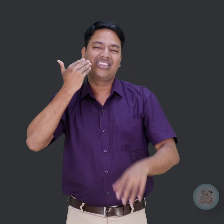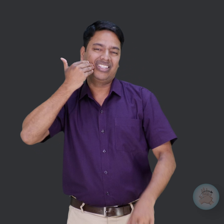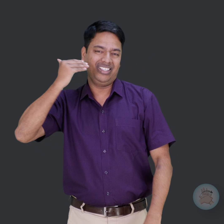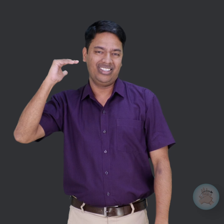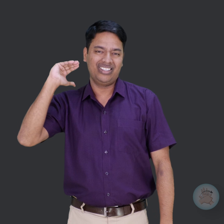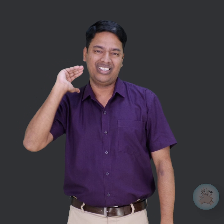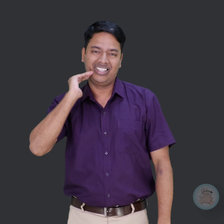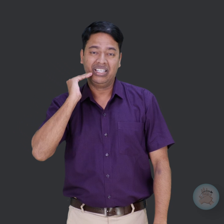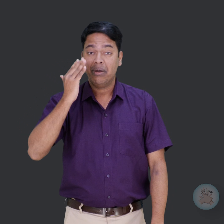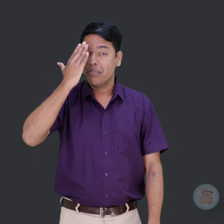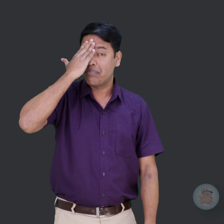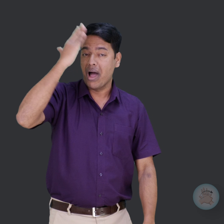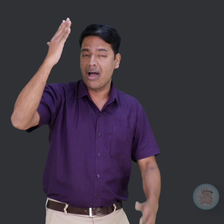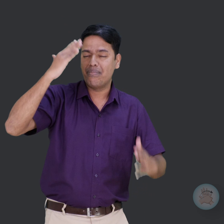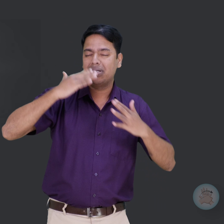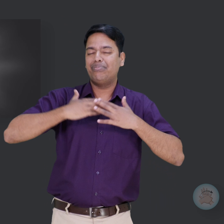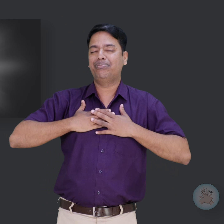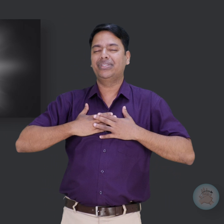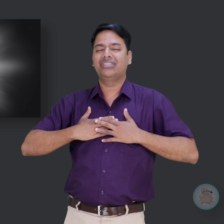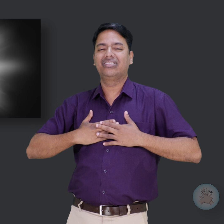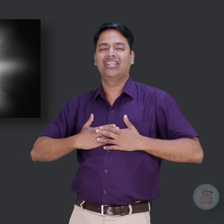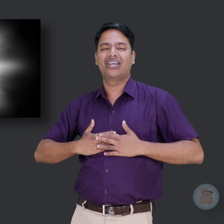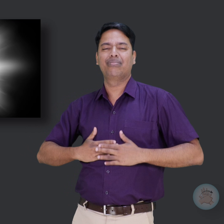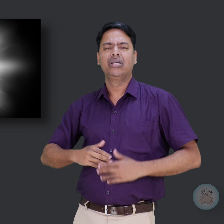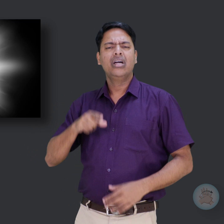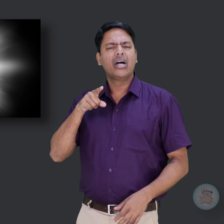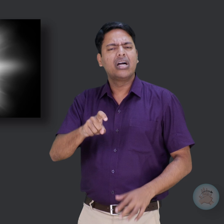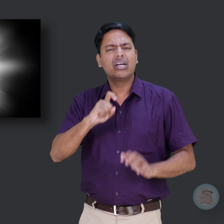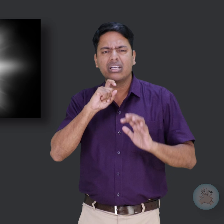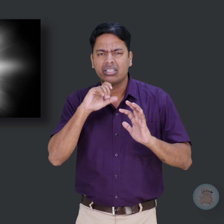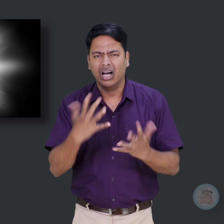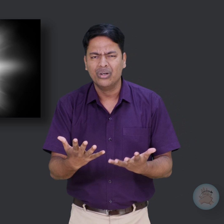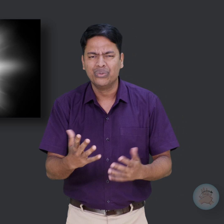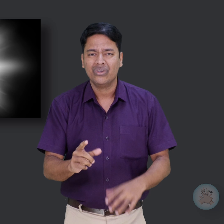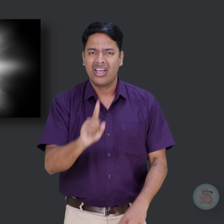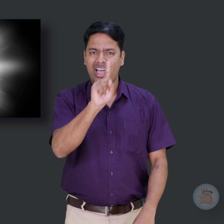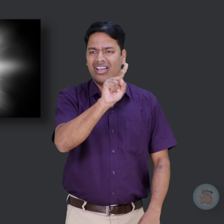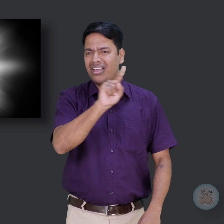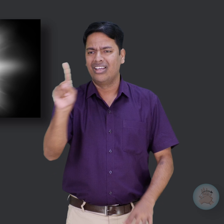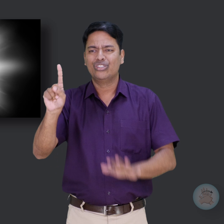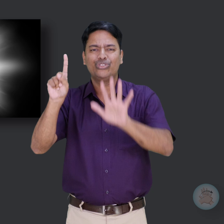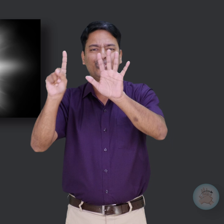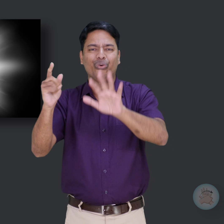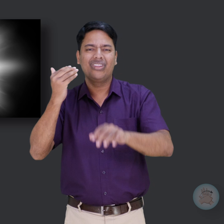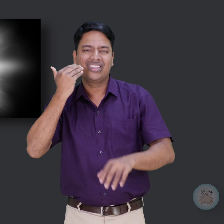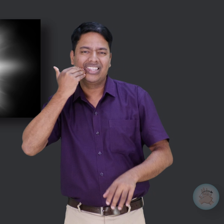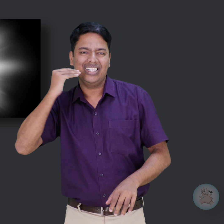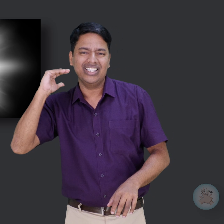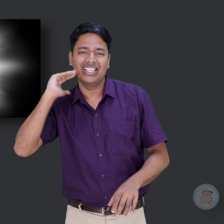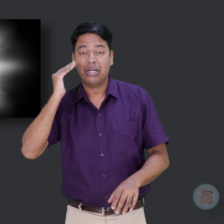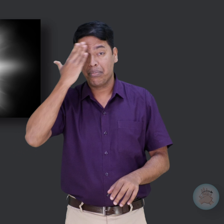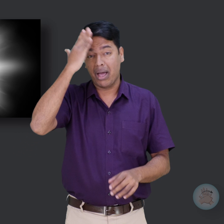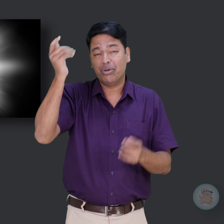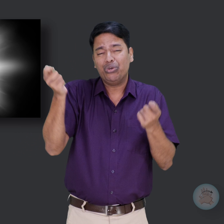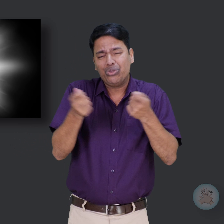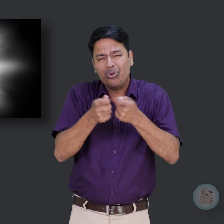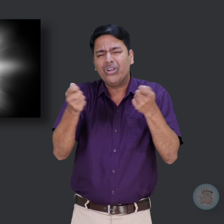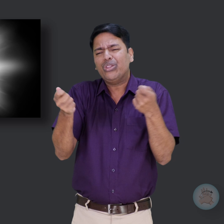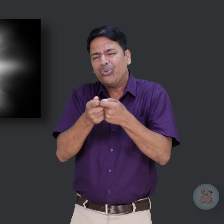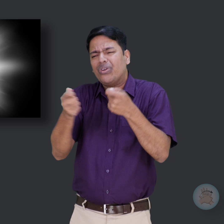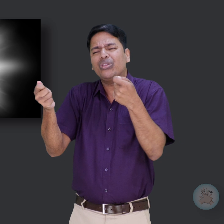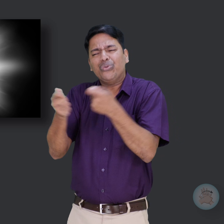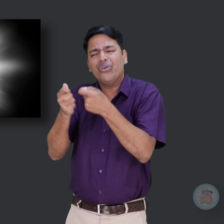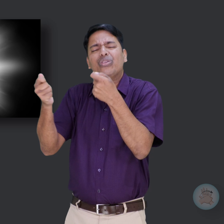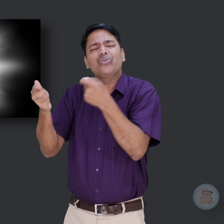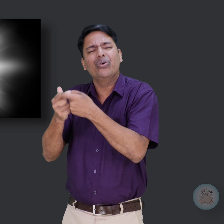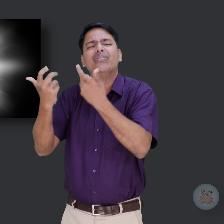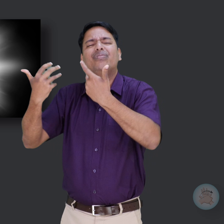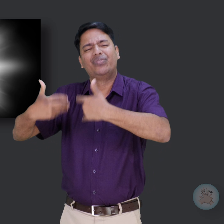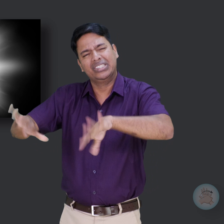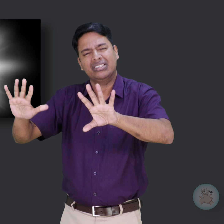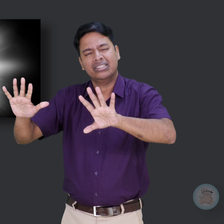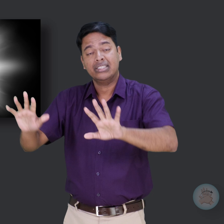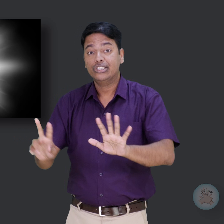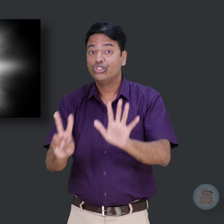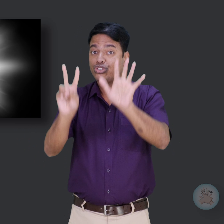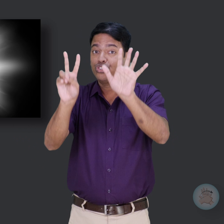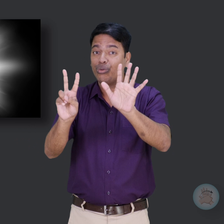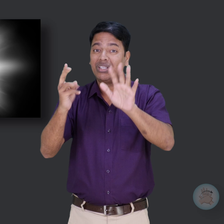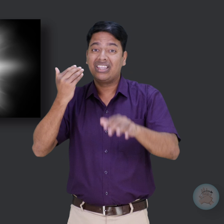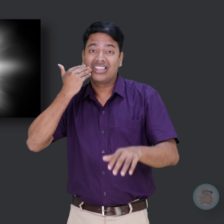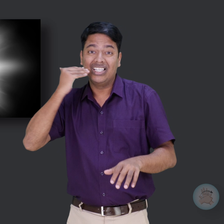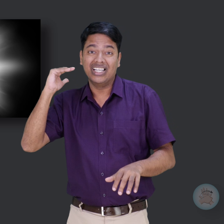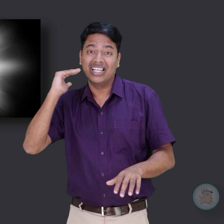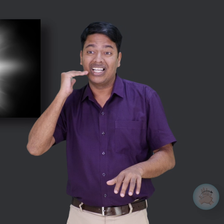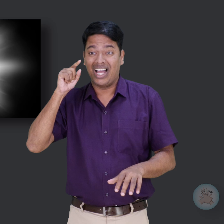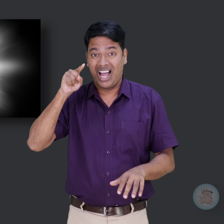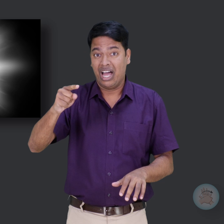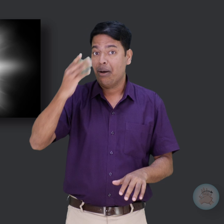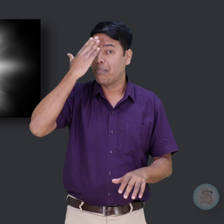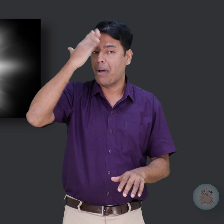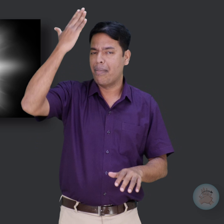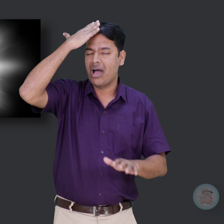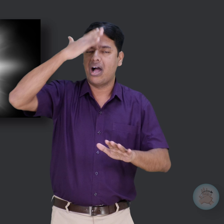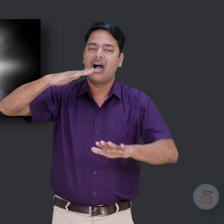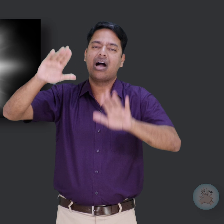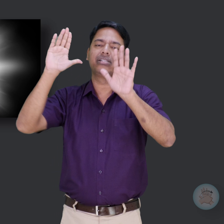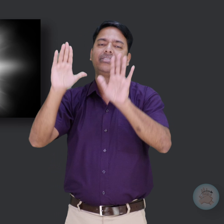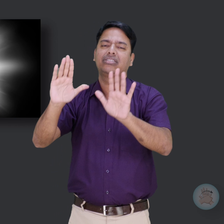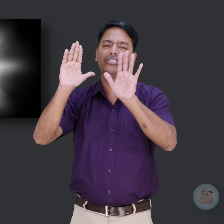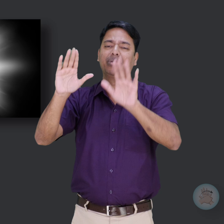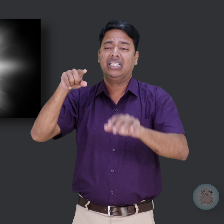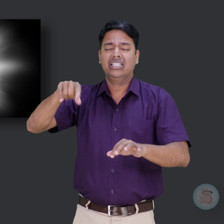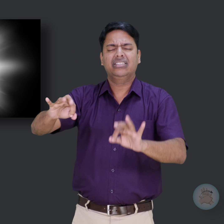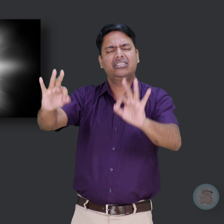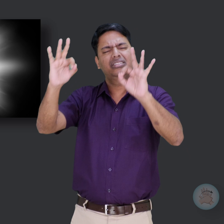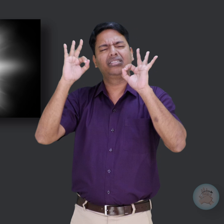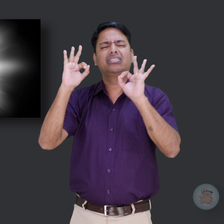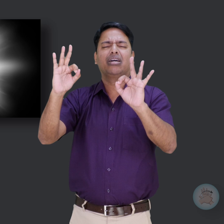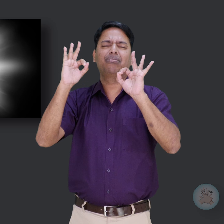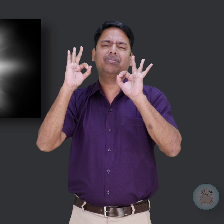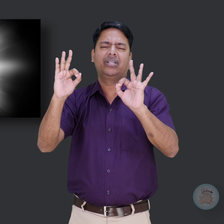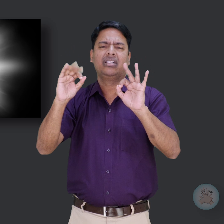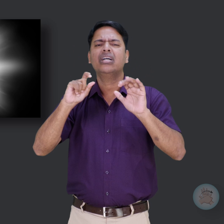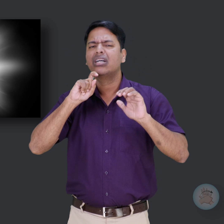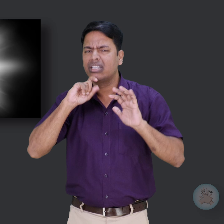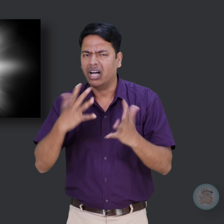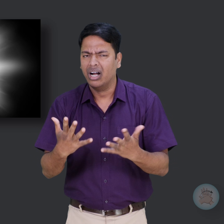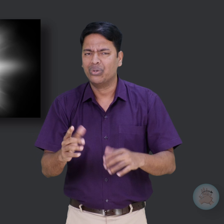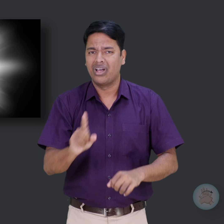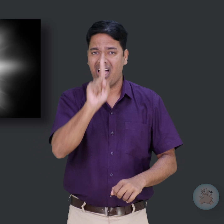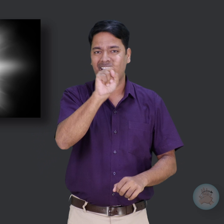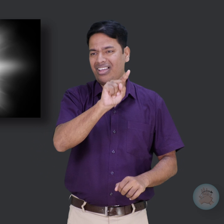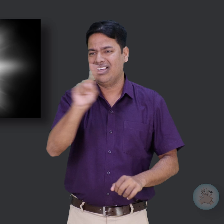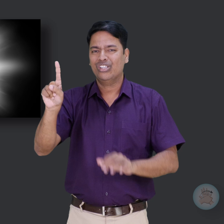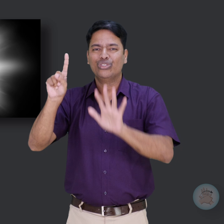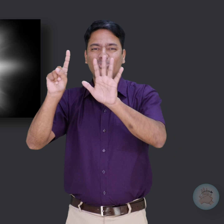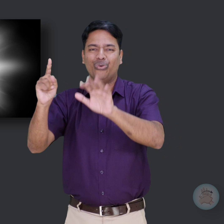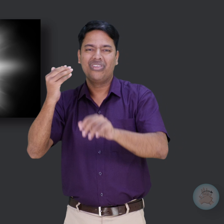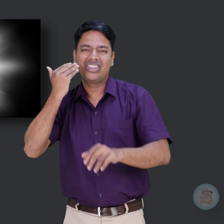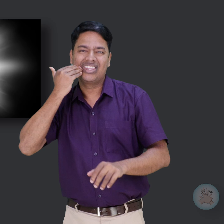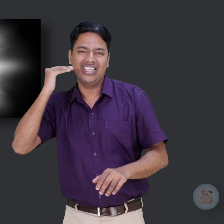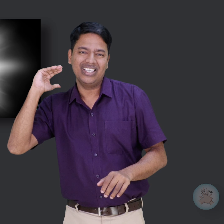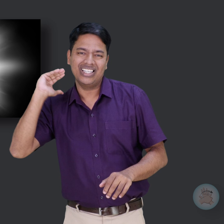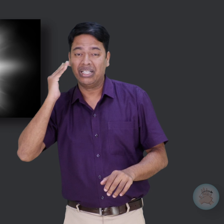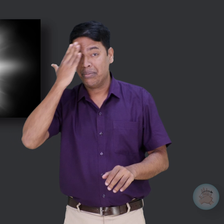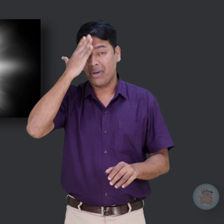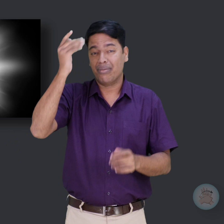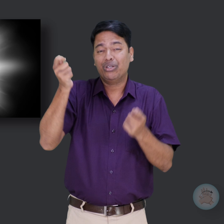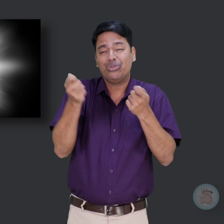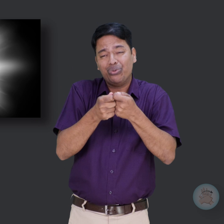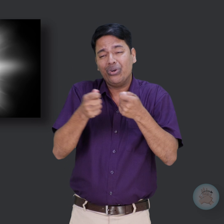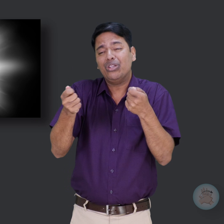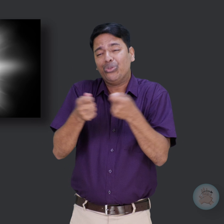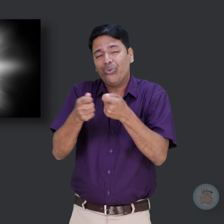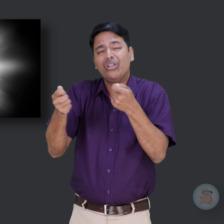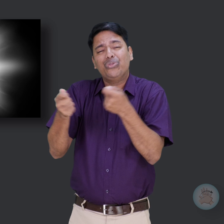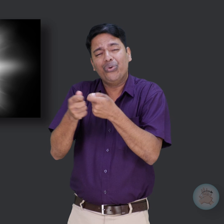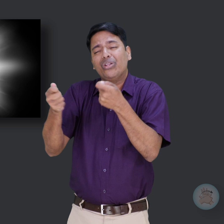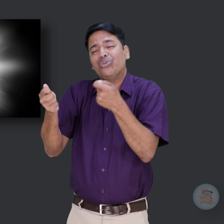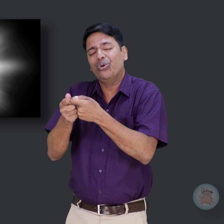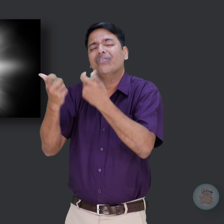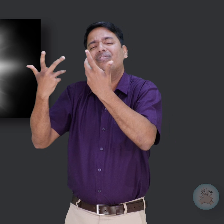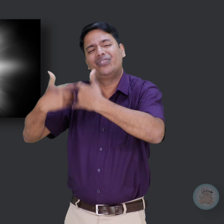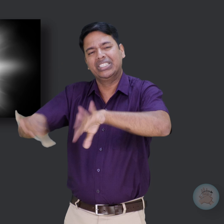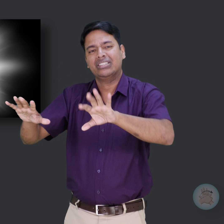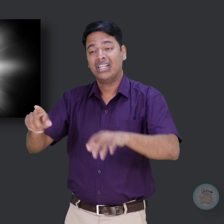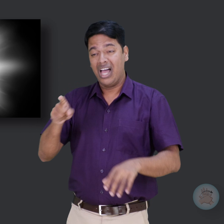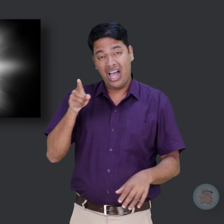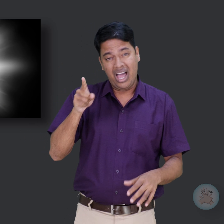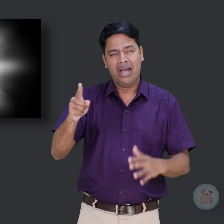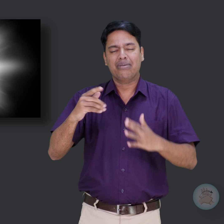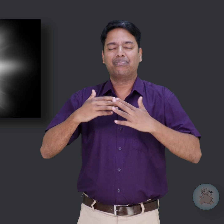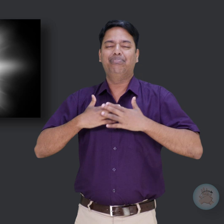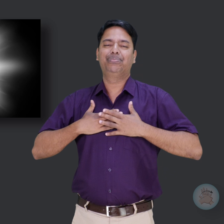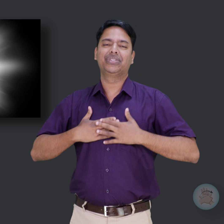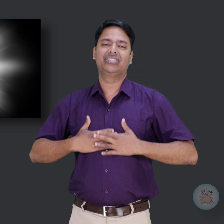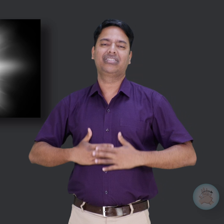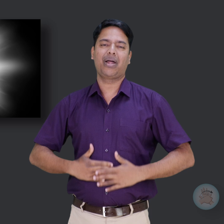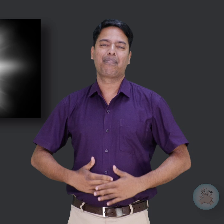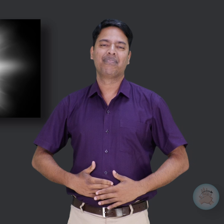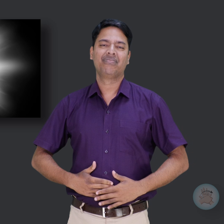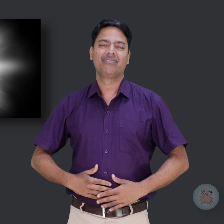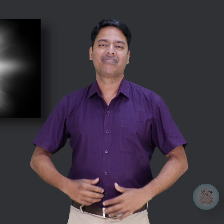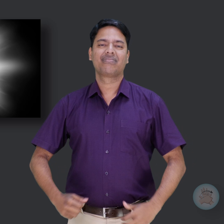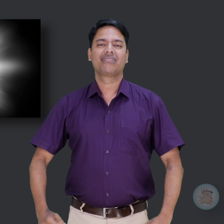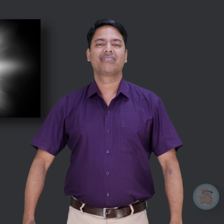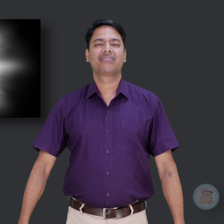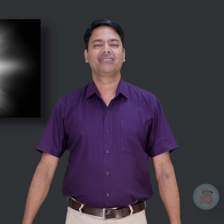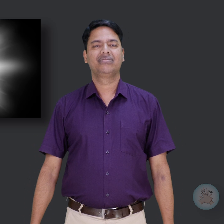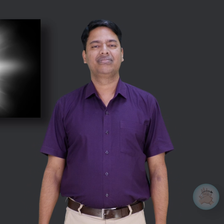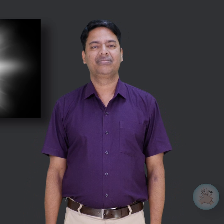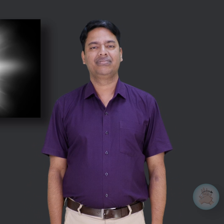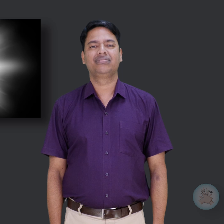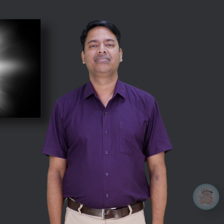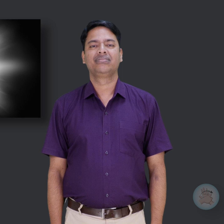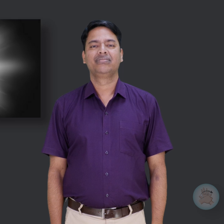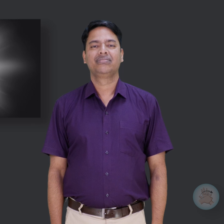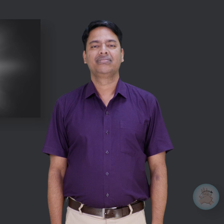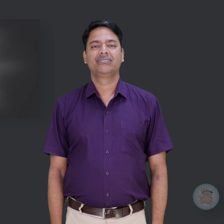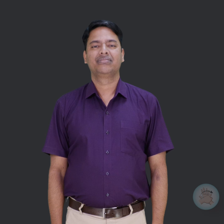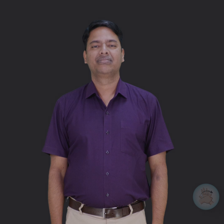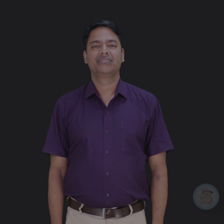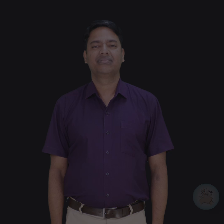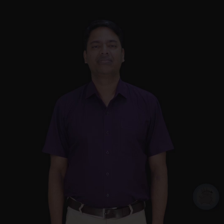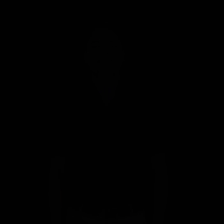And by the seventh day God had finished the work He had been doing; so on that day He rested from all His work. Then God blessed the seventh day and sanctified it, because on that day He rested from all the work of creation that He had accomplished.